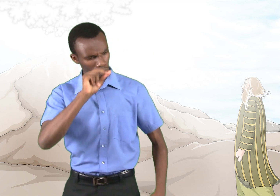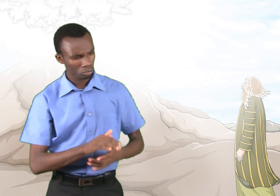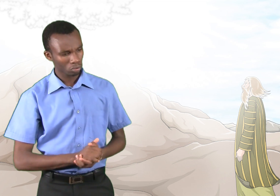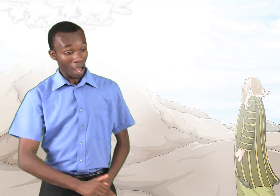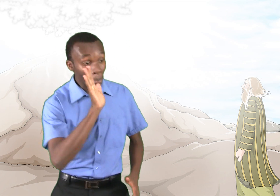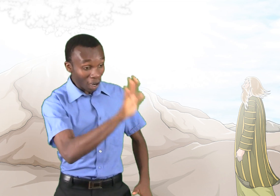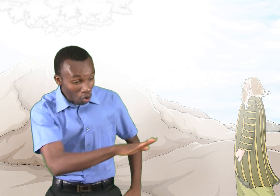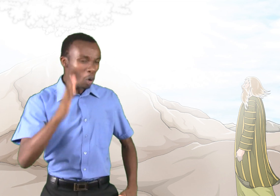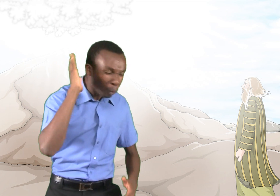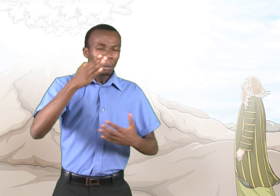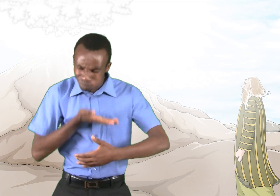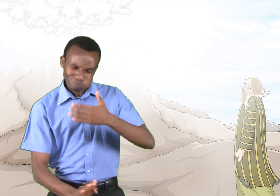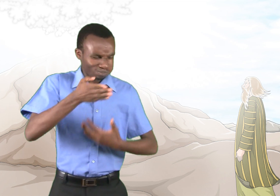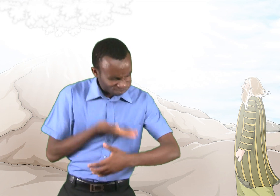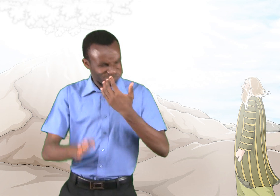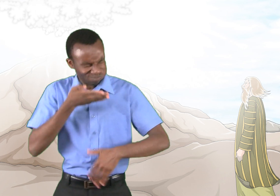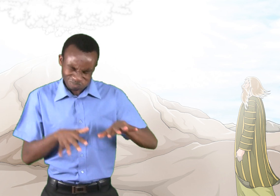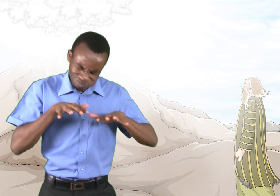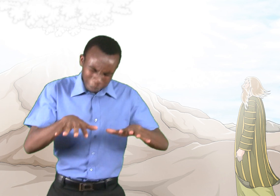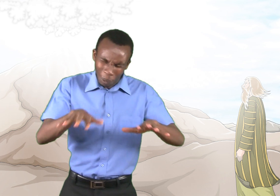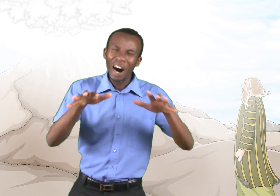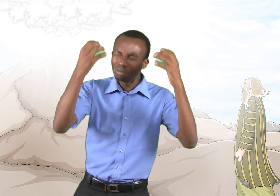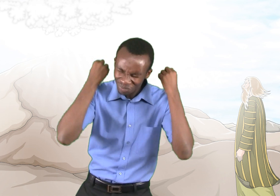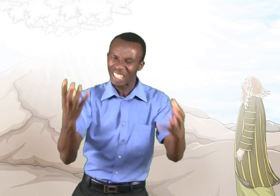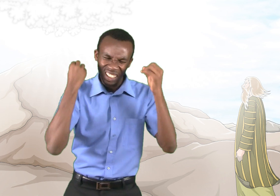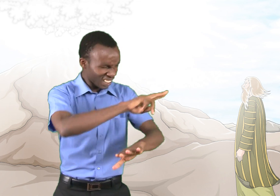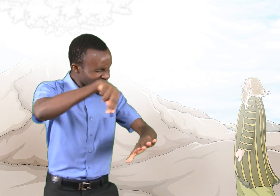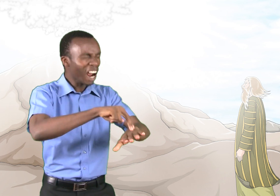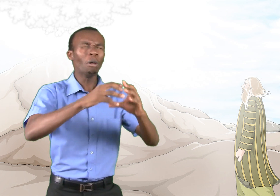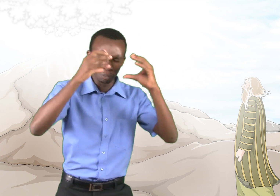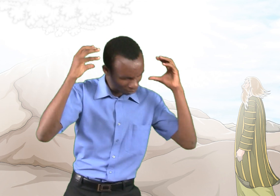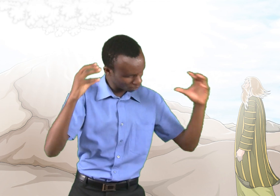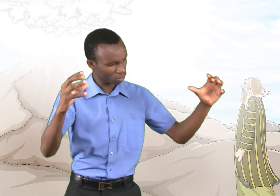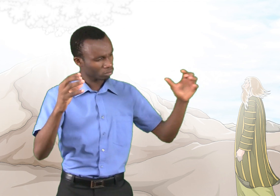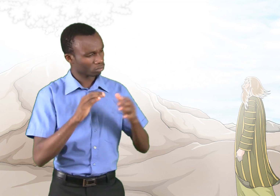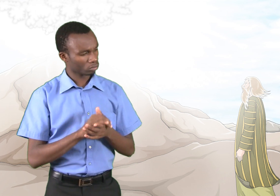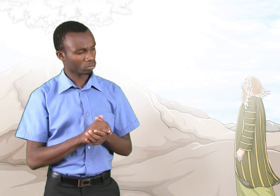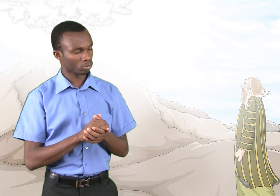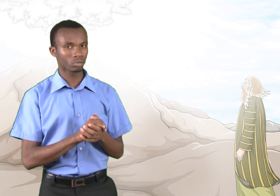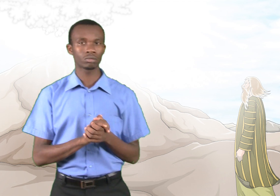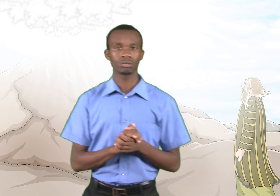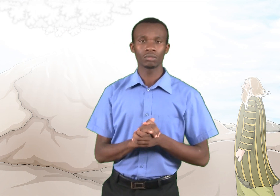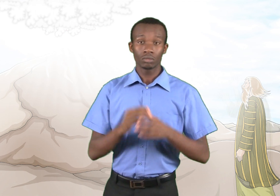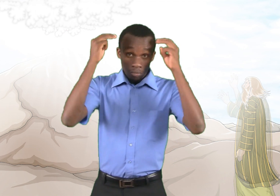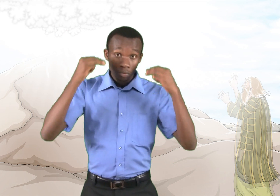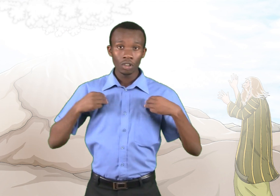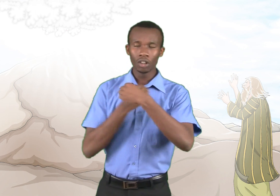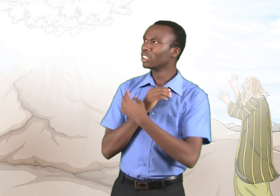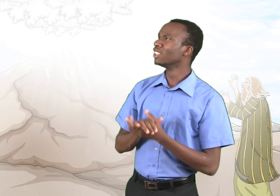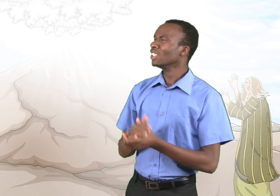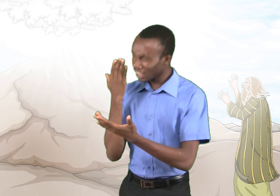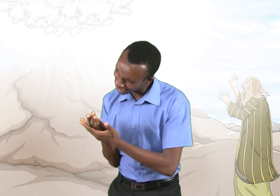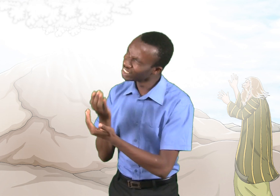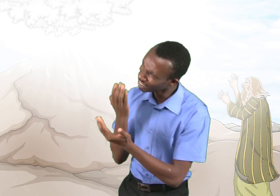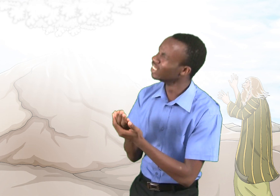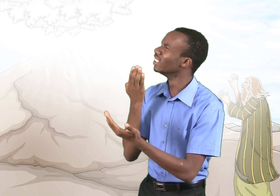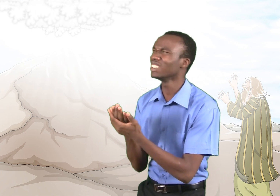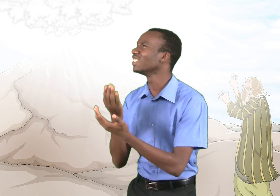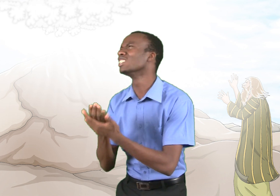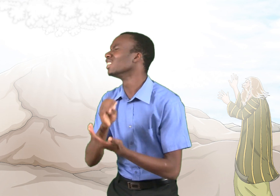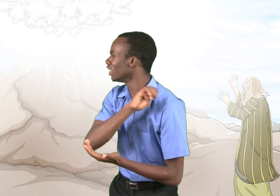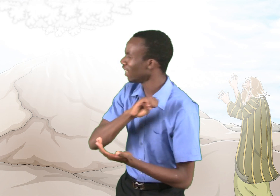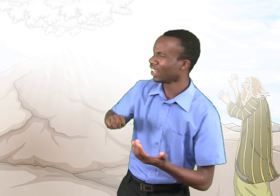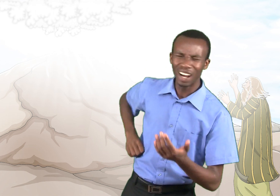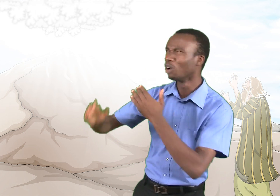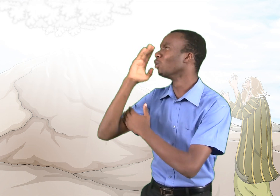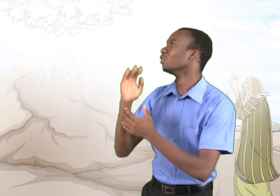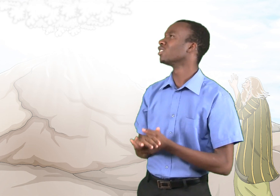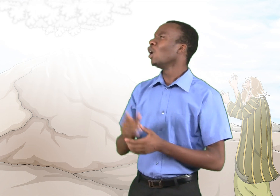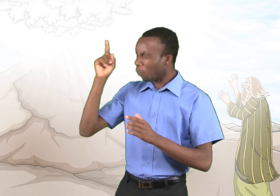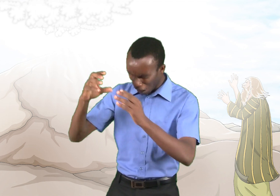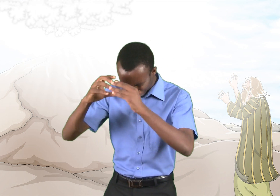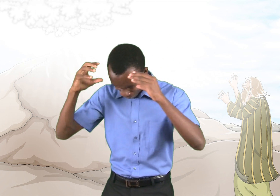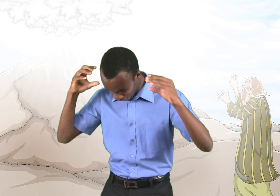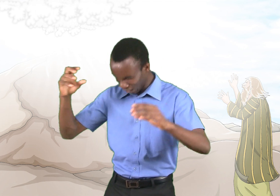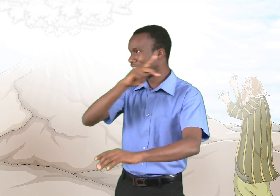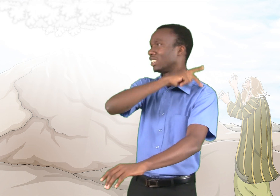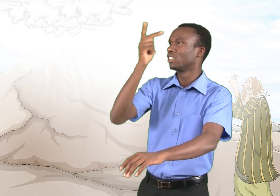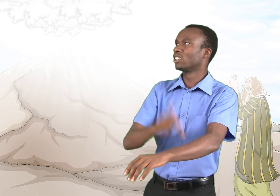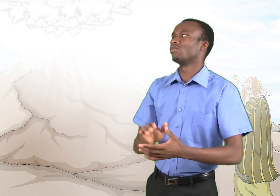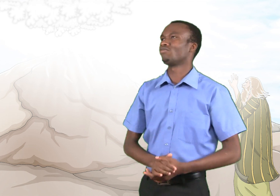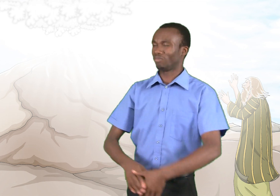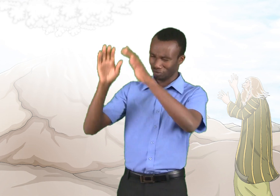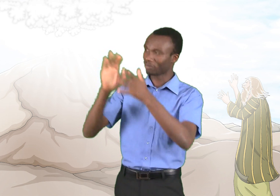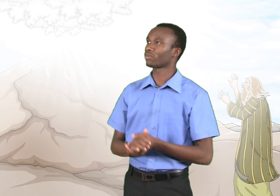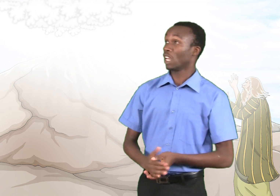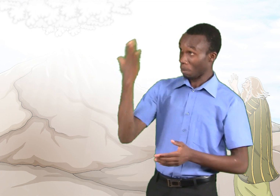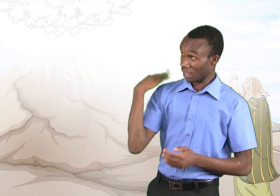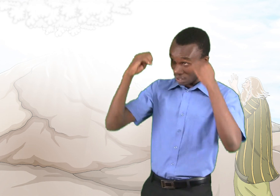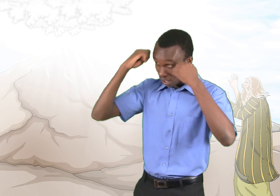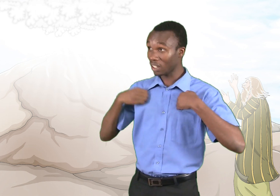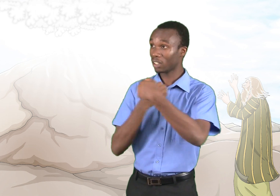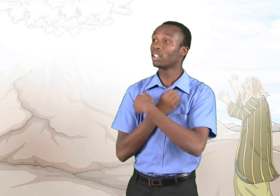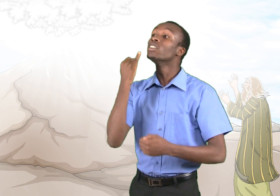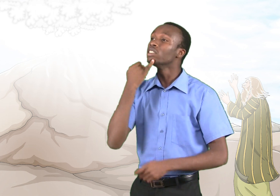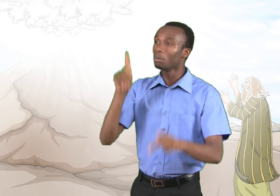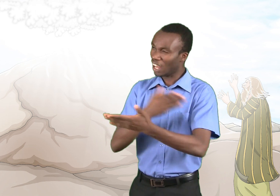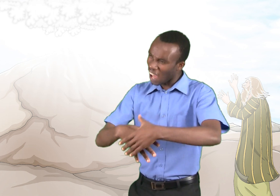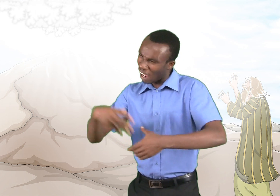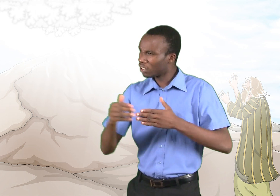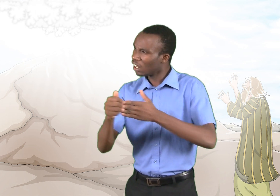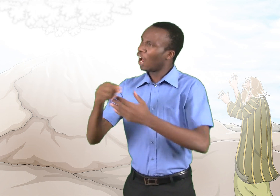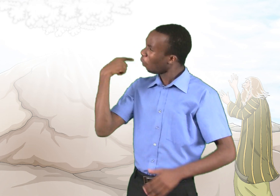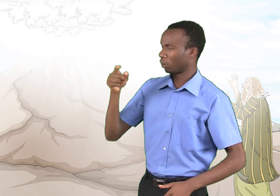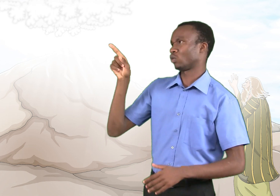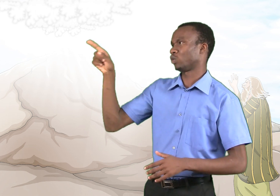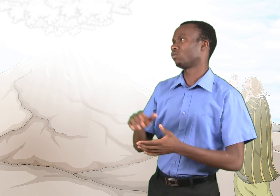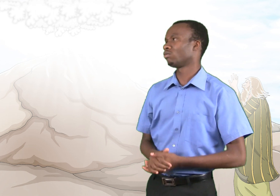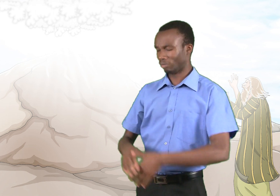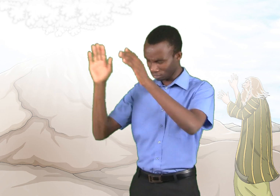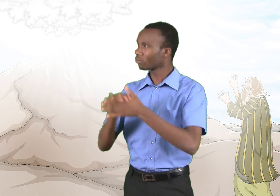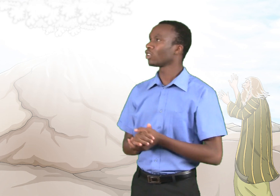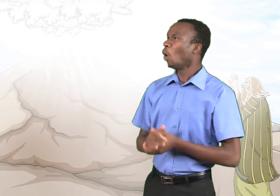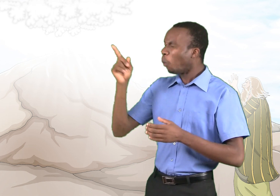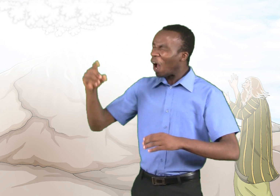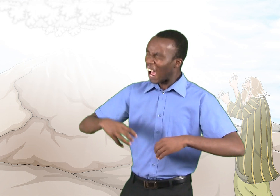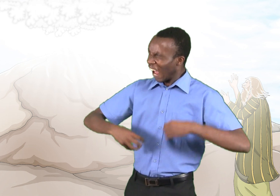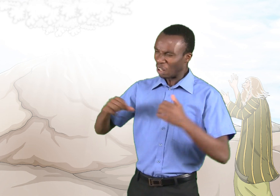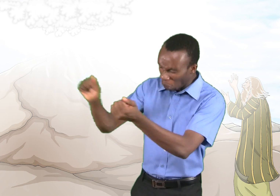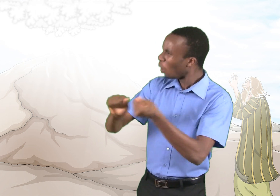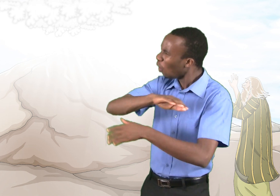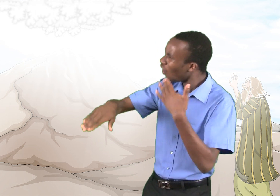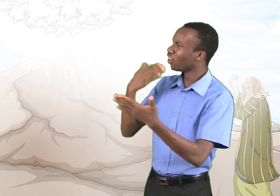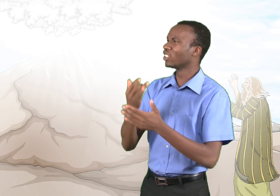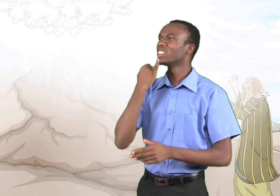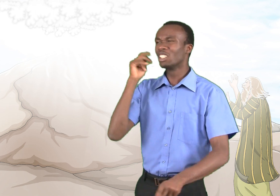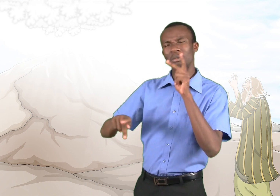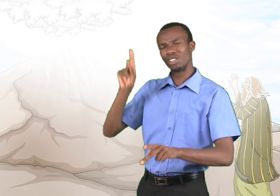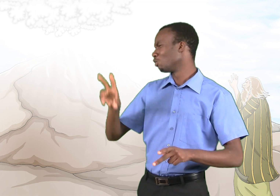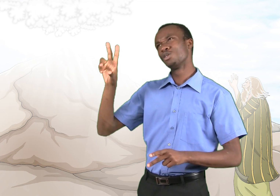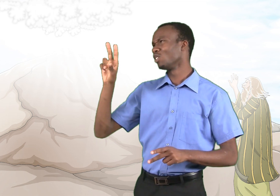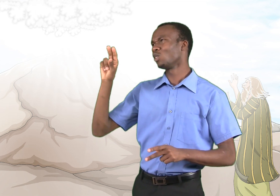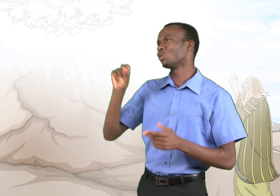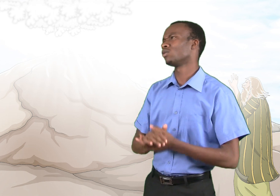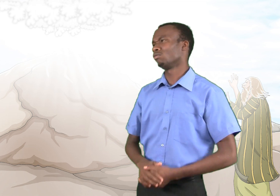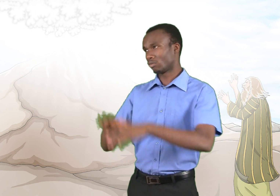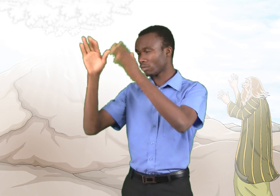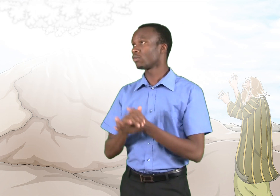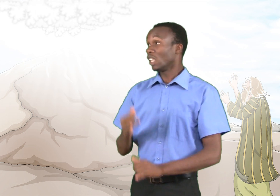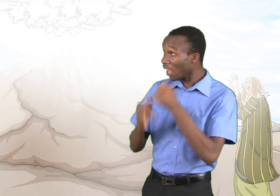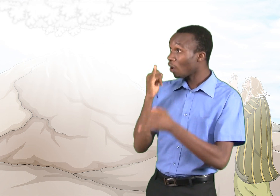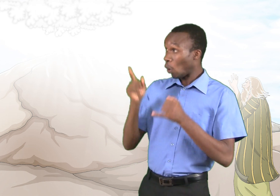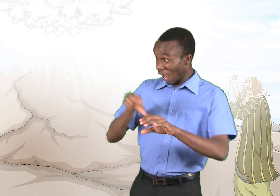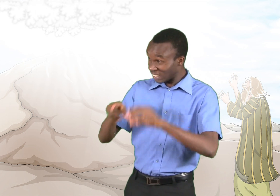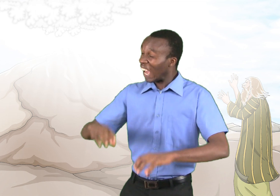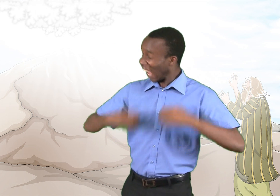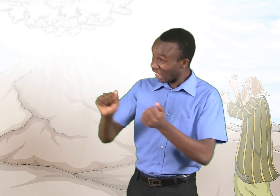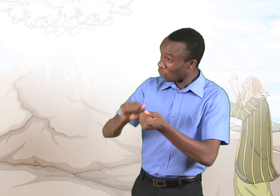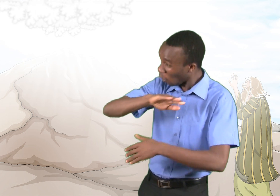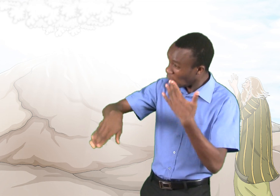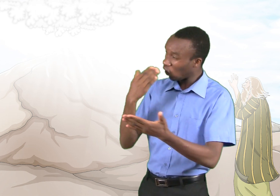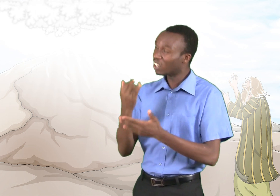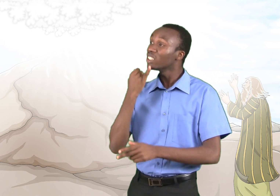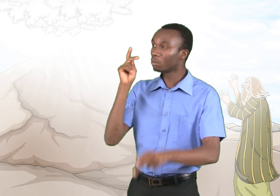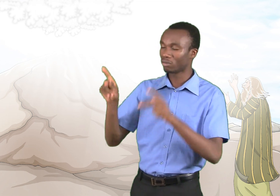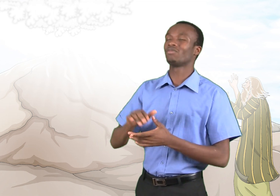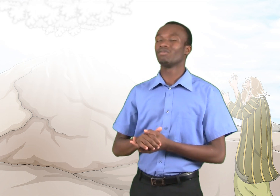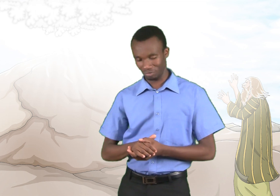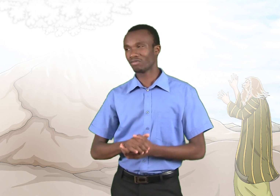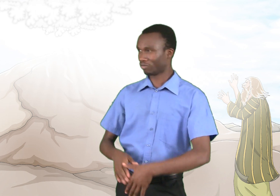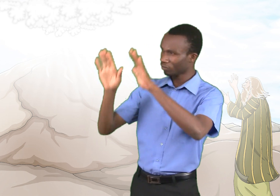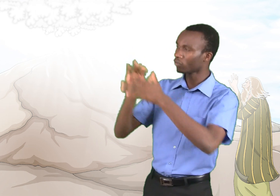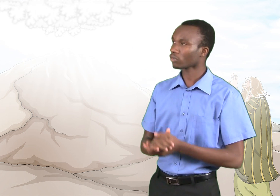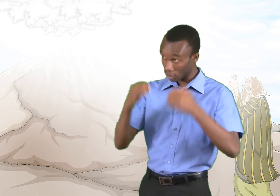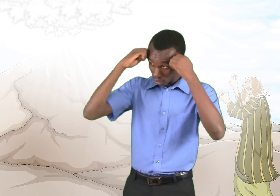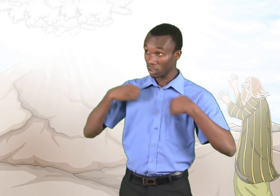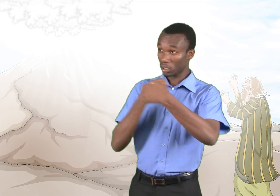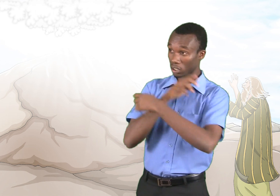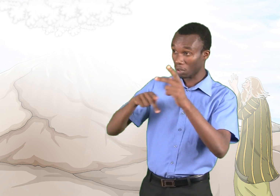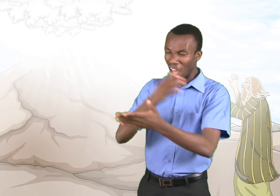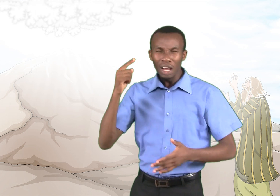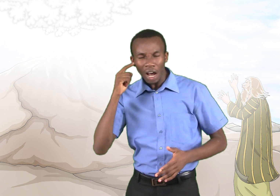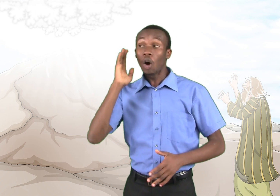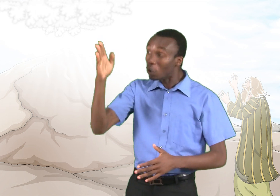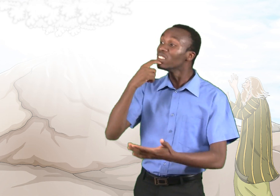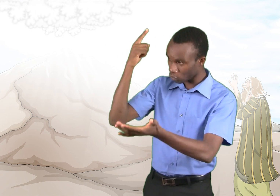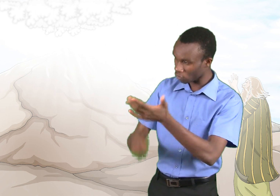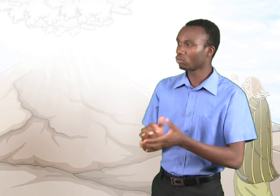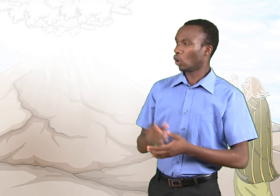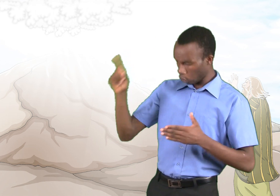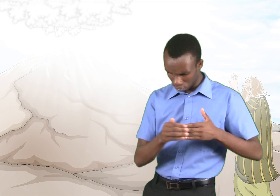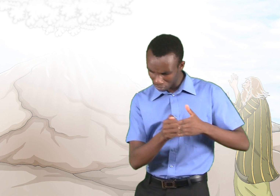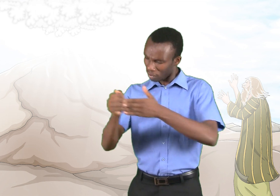Then I will make you into a great nation.” But Moses sought the favor of the LORD his God, saying, “O LORD, why does Your anger burn against Your people, whom You brought out of the land of Egypt with great power and a mighty hand?